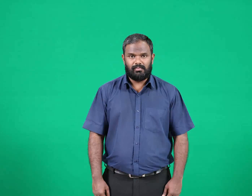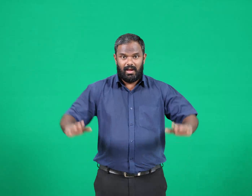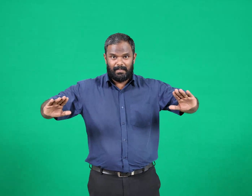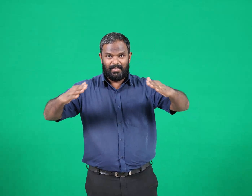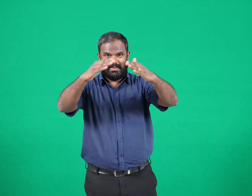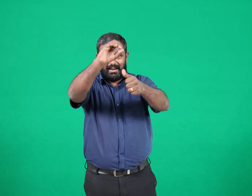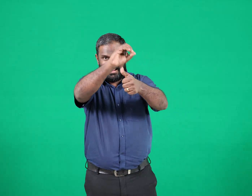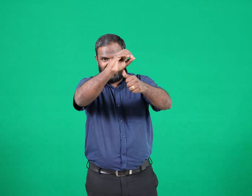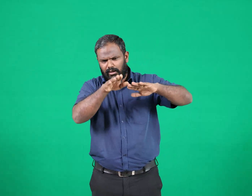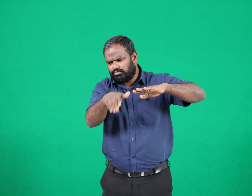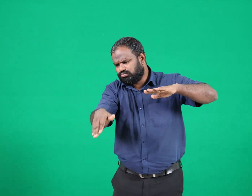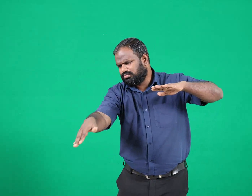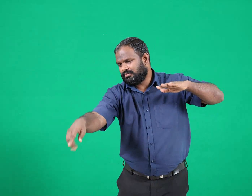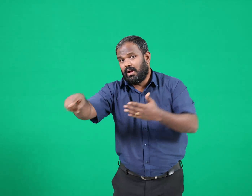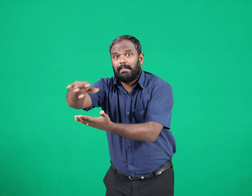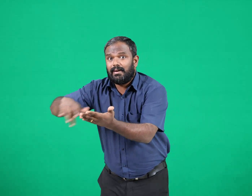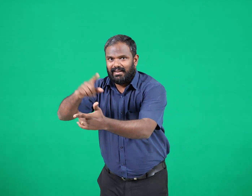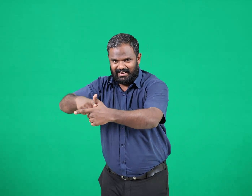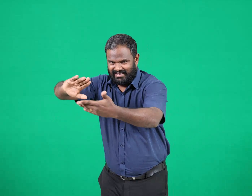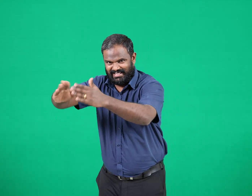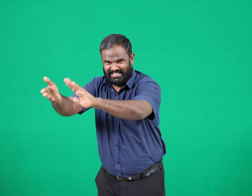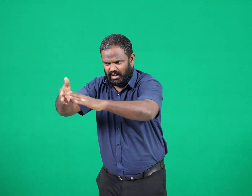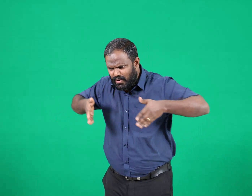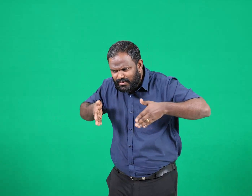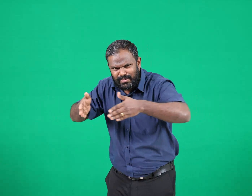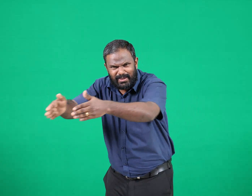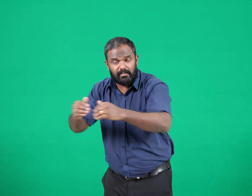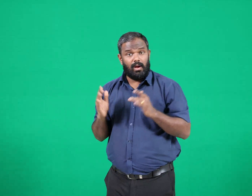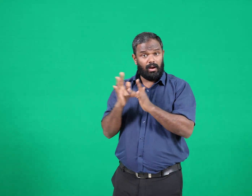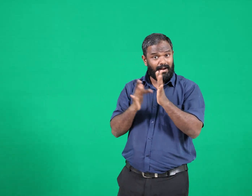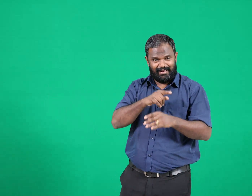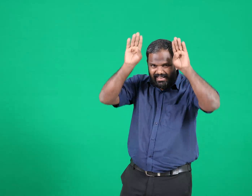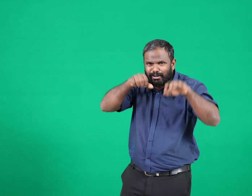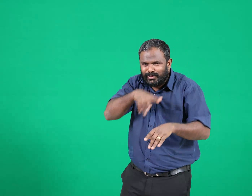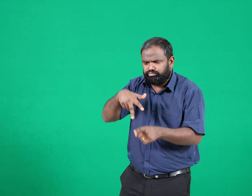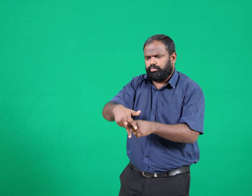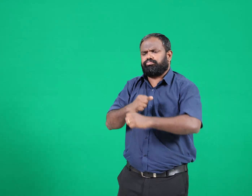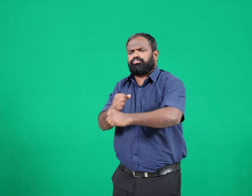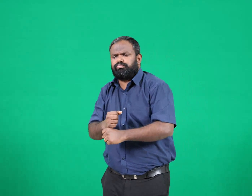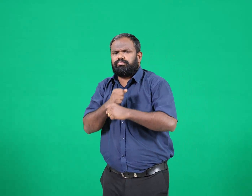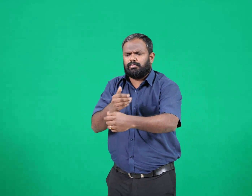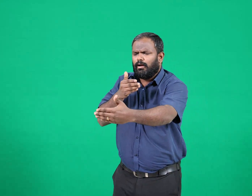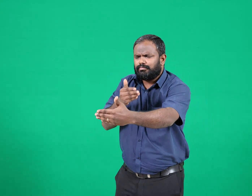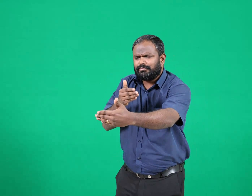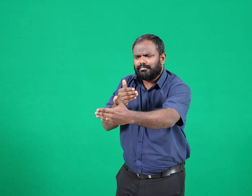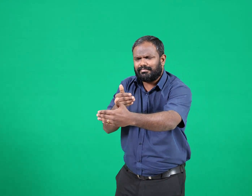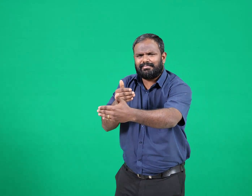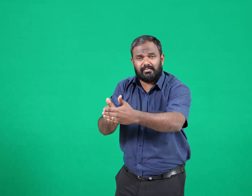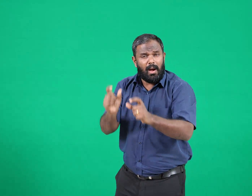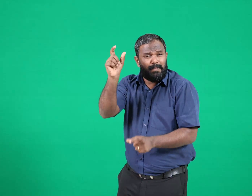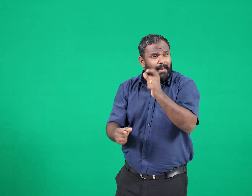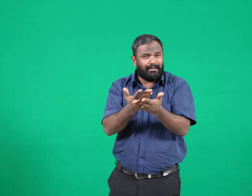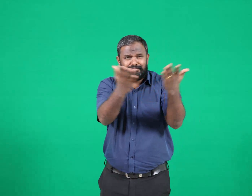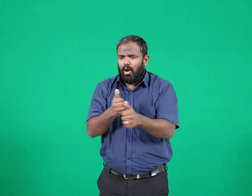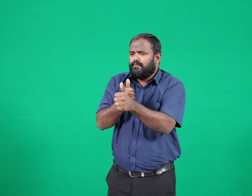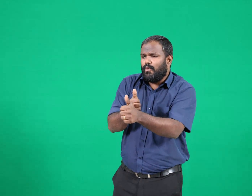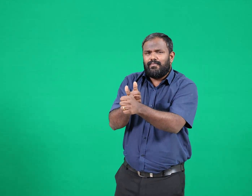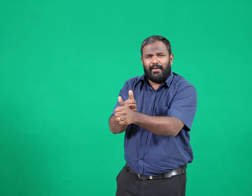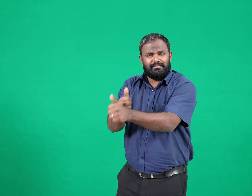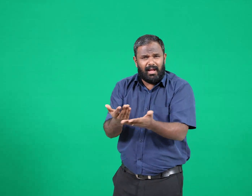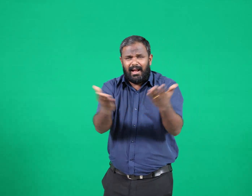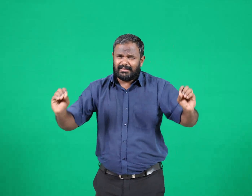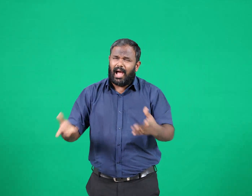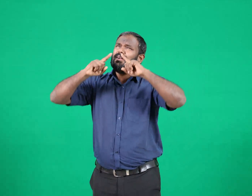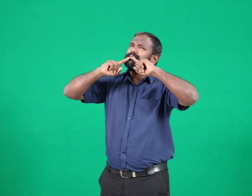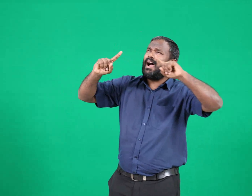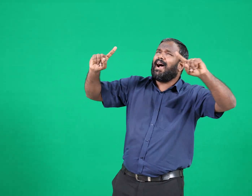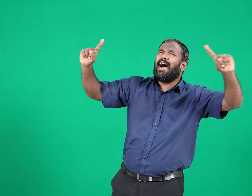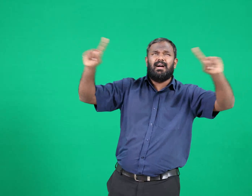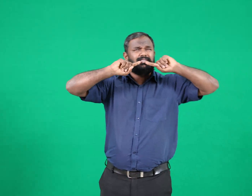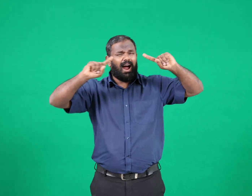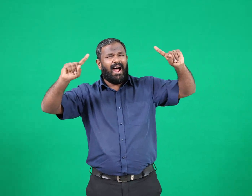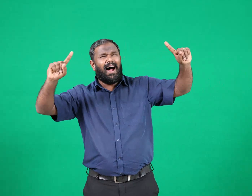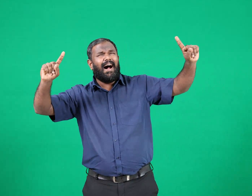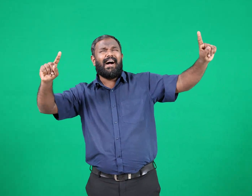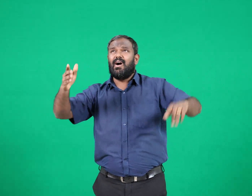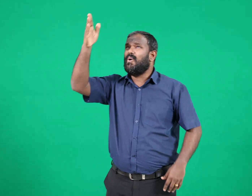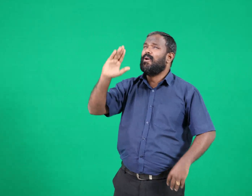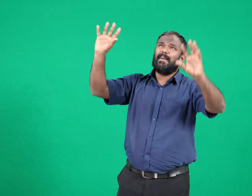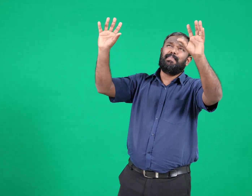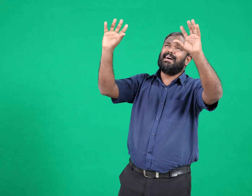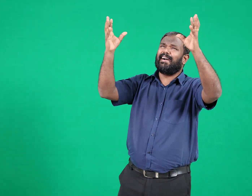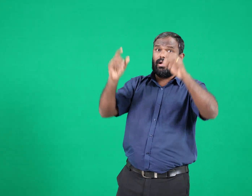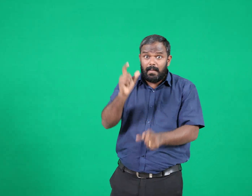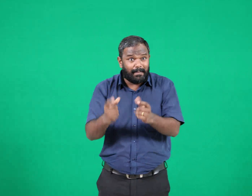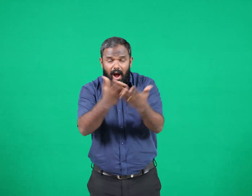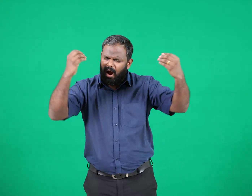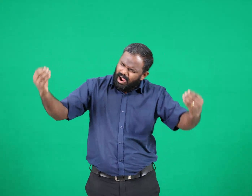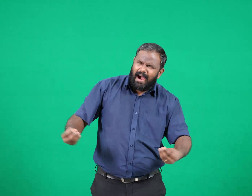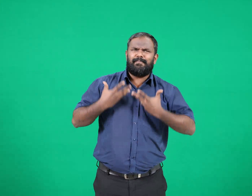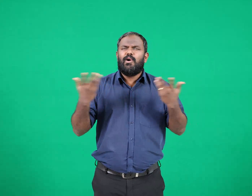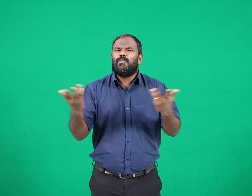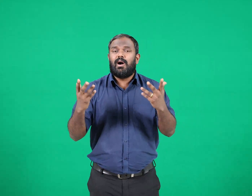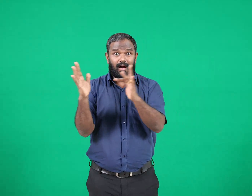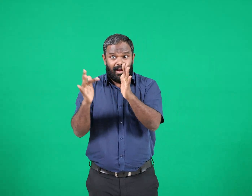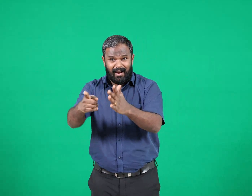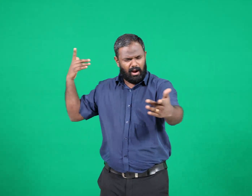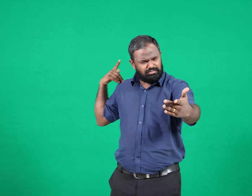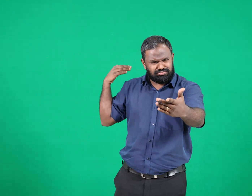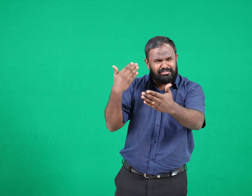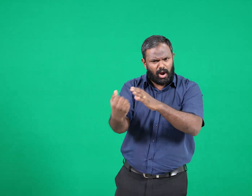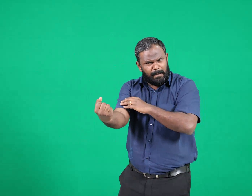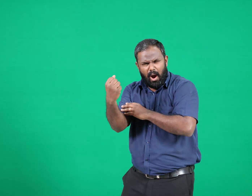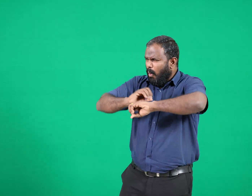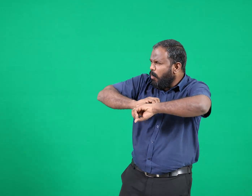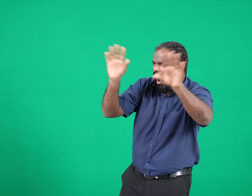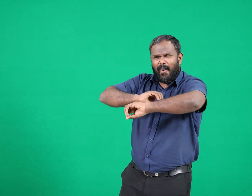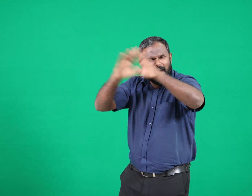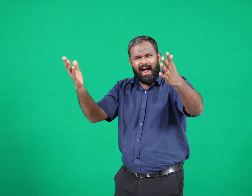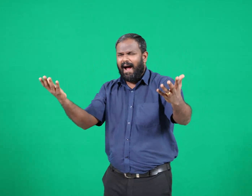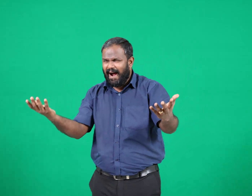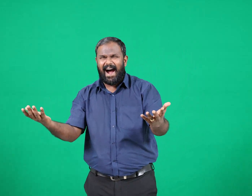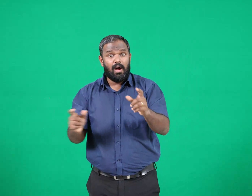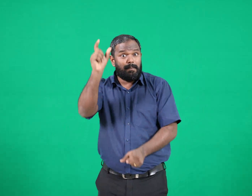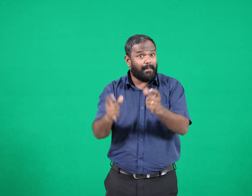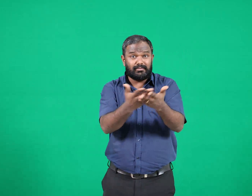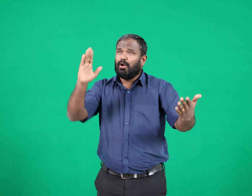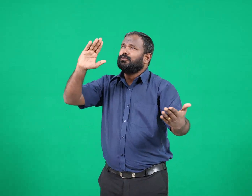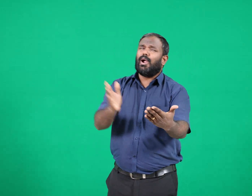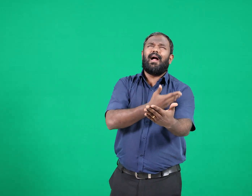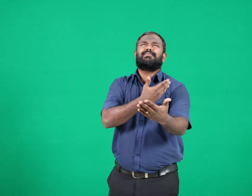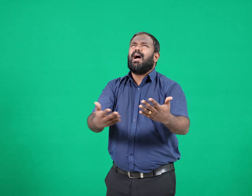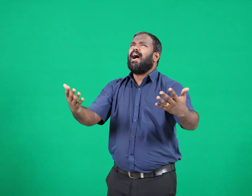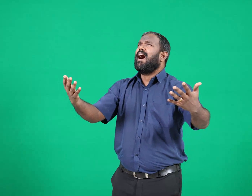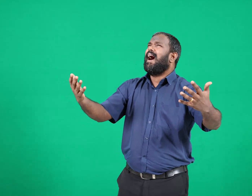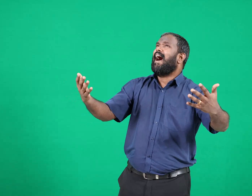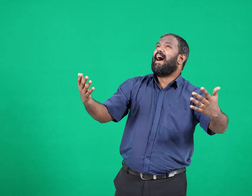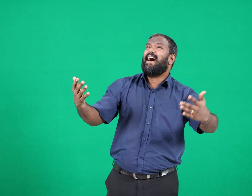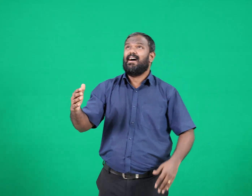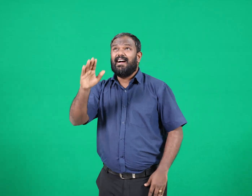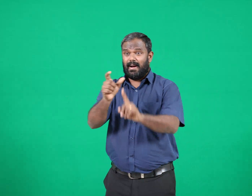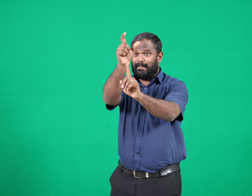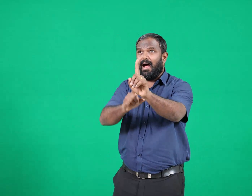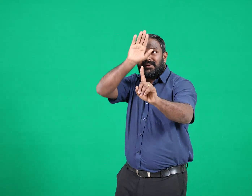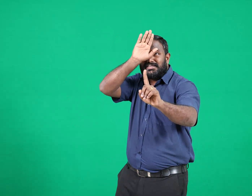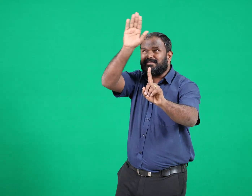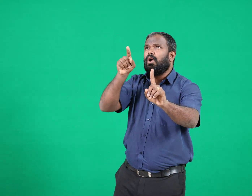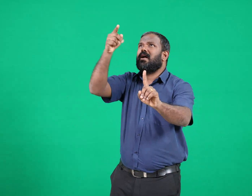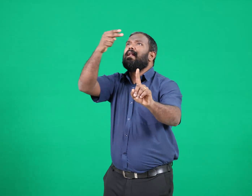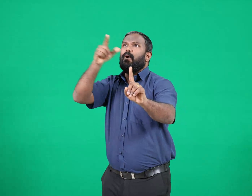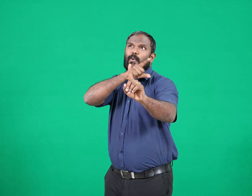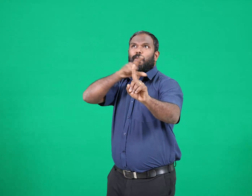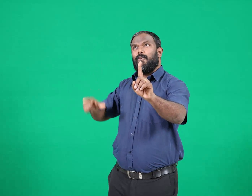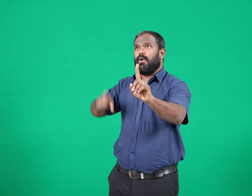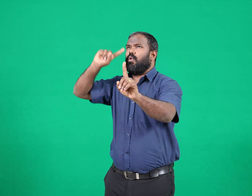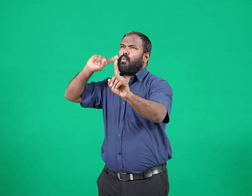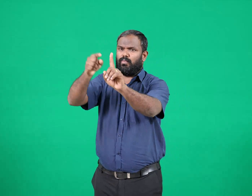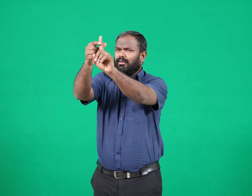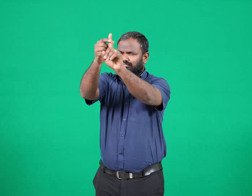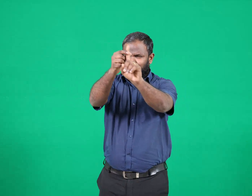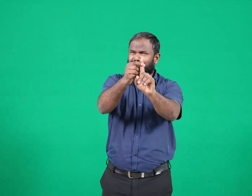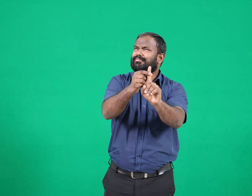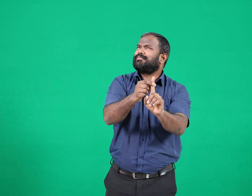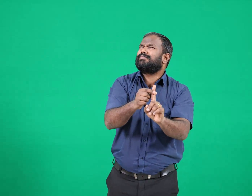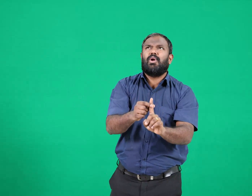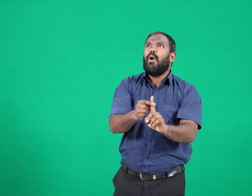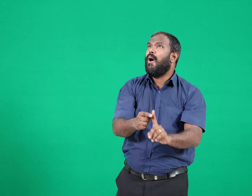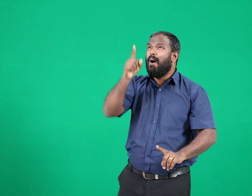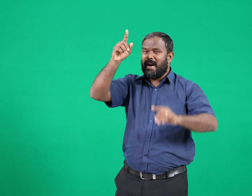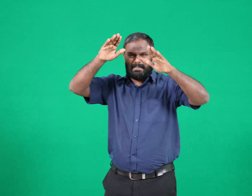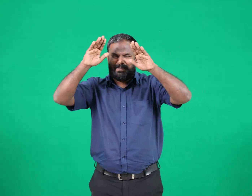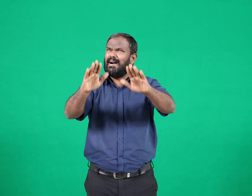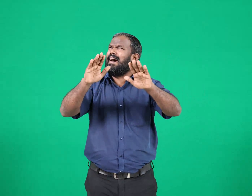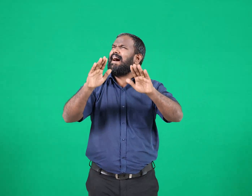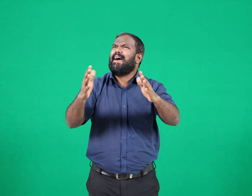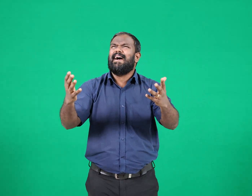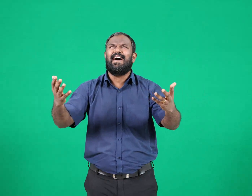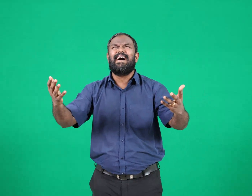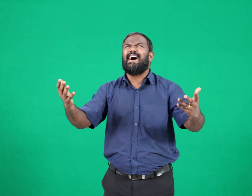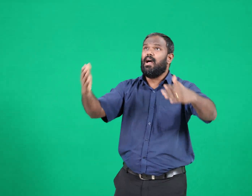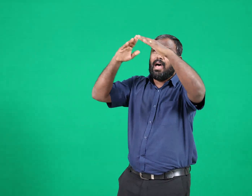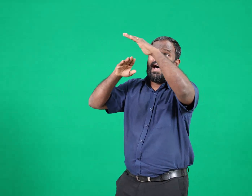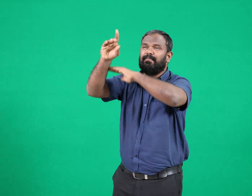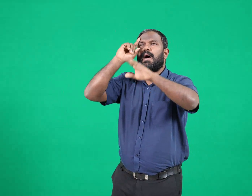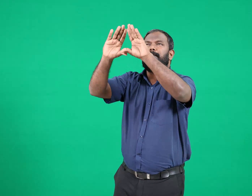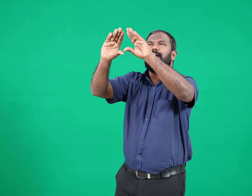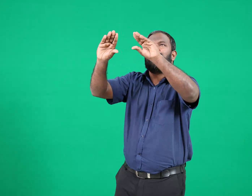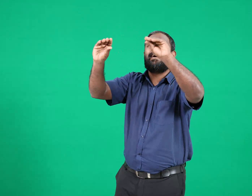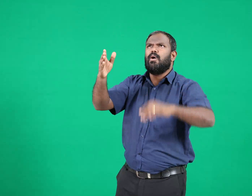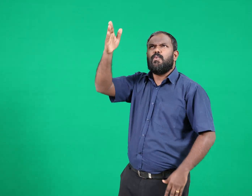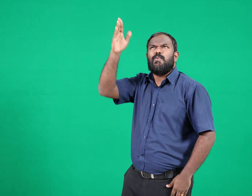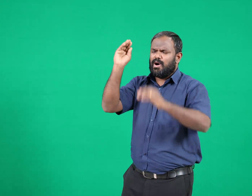And as He approached the descent from the Mount of Olives, the whole multitude of disciples began to praise God joyfully in a loud voice for all the miracles they had seen: "Blessed is the King who comes in the name of the Lord!"